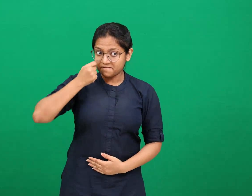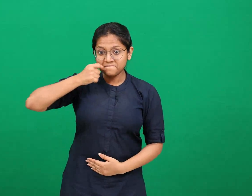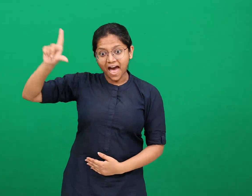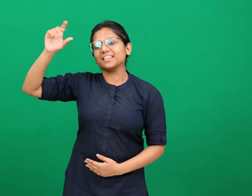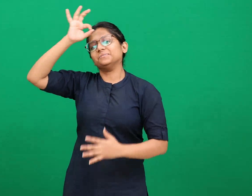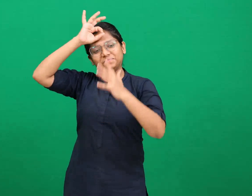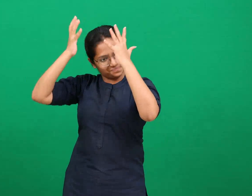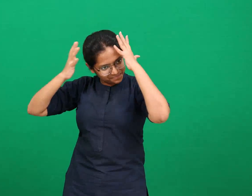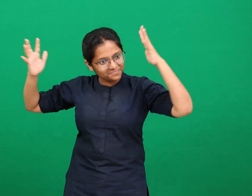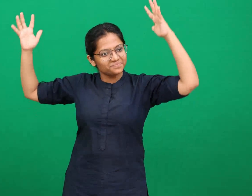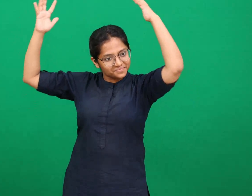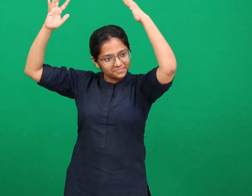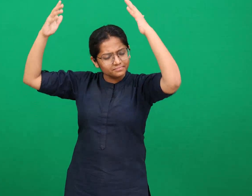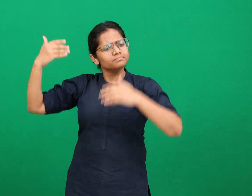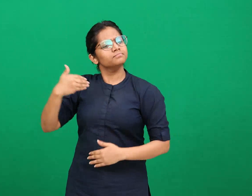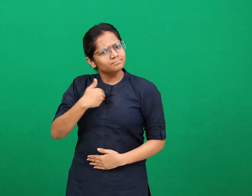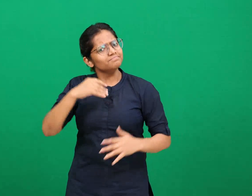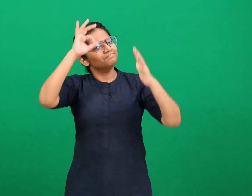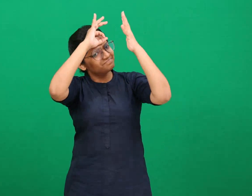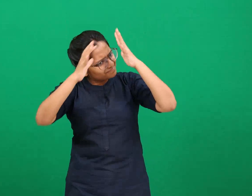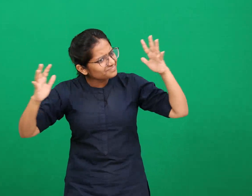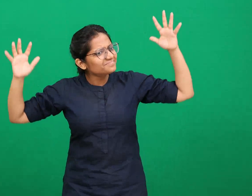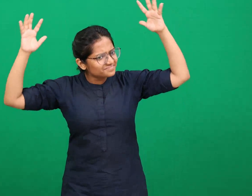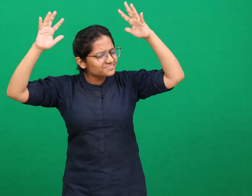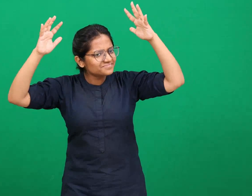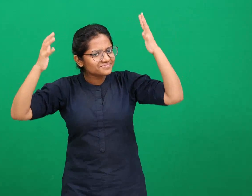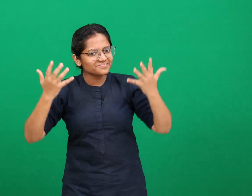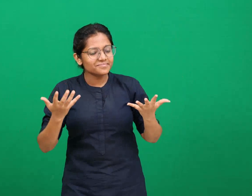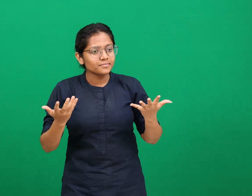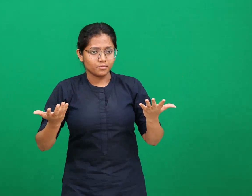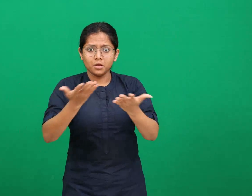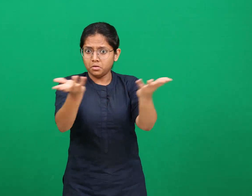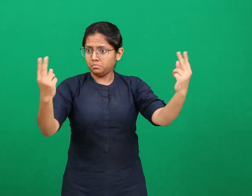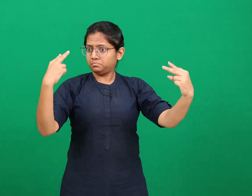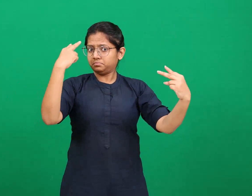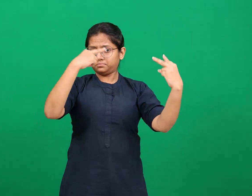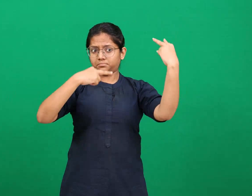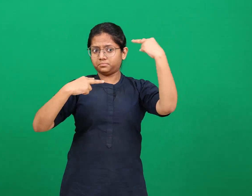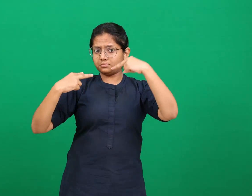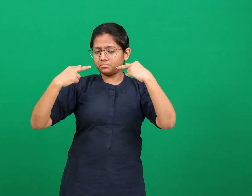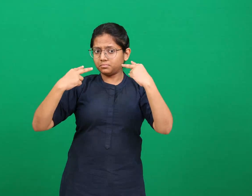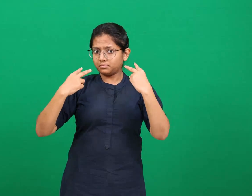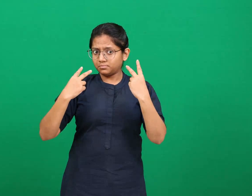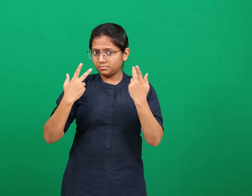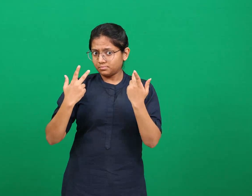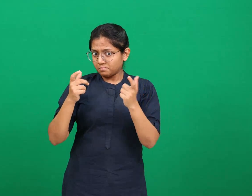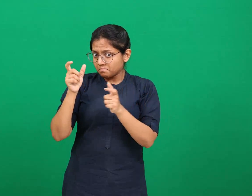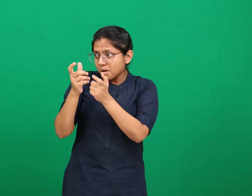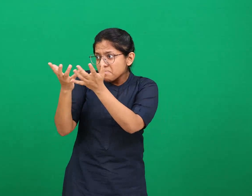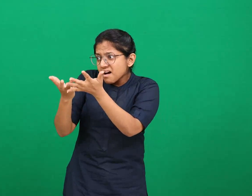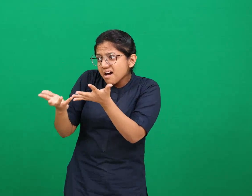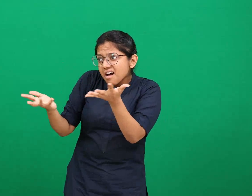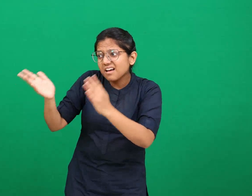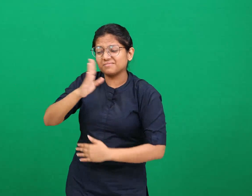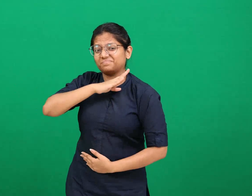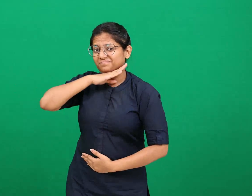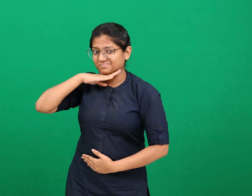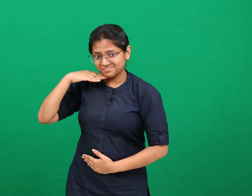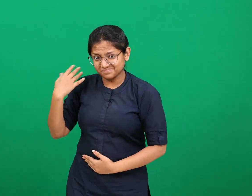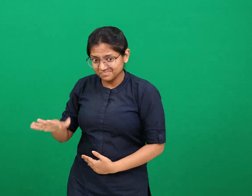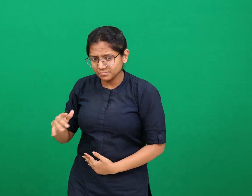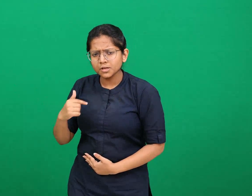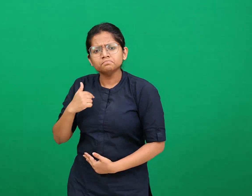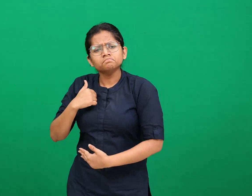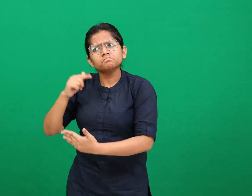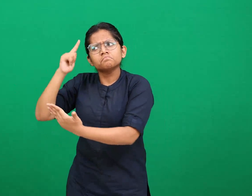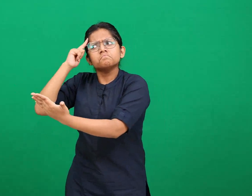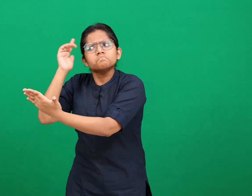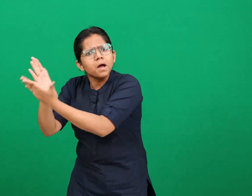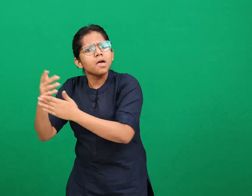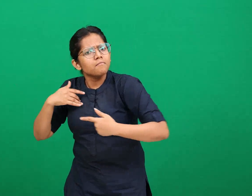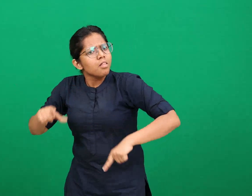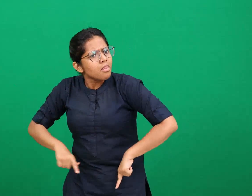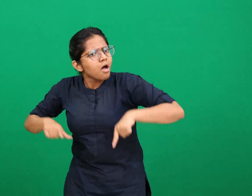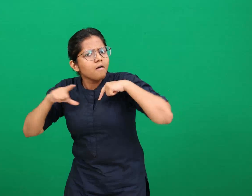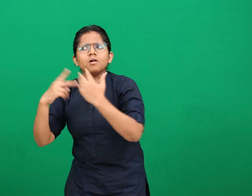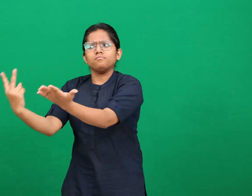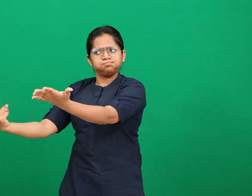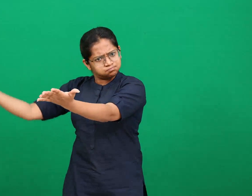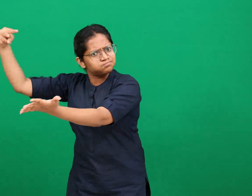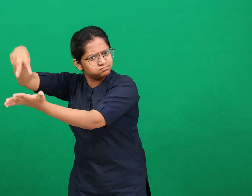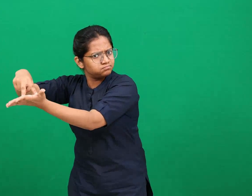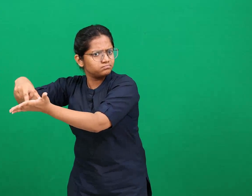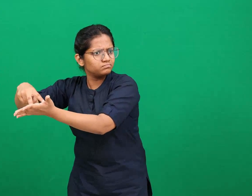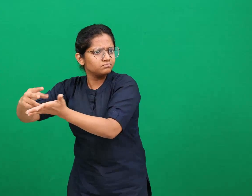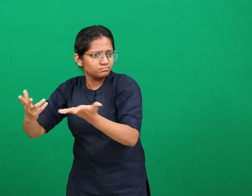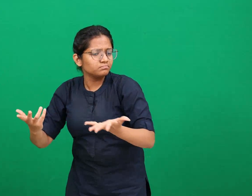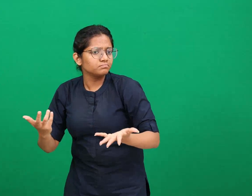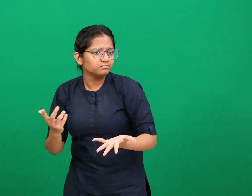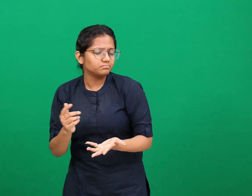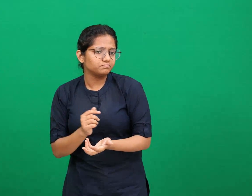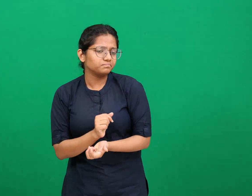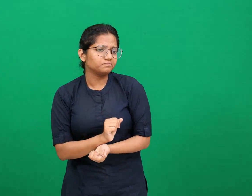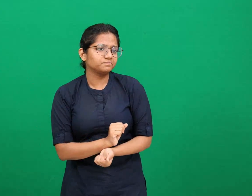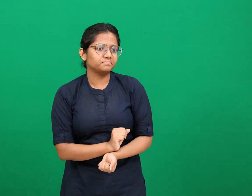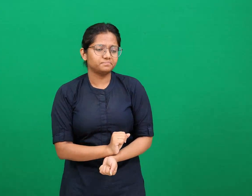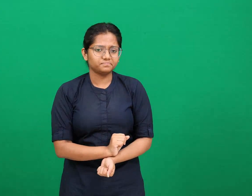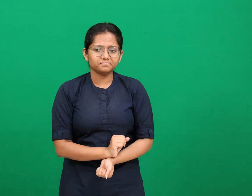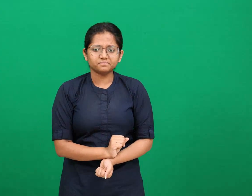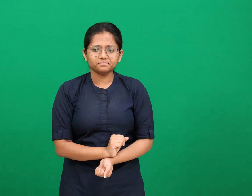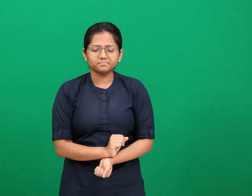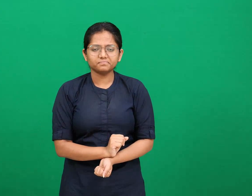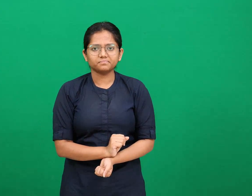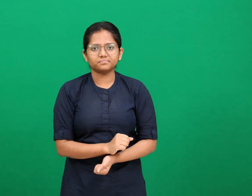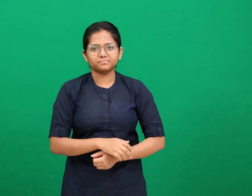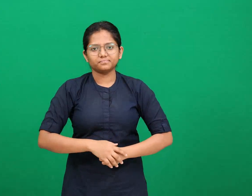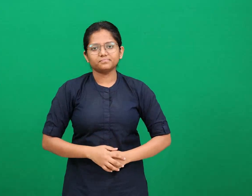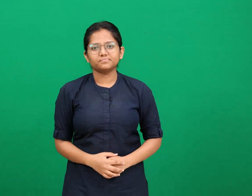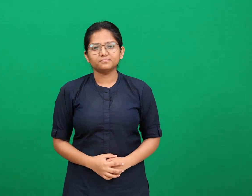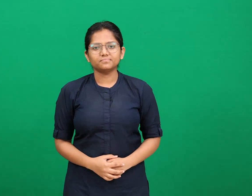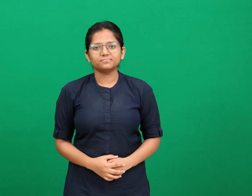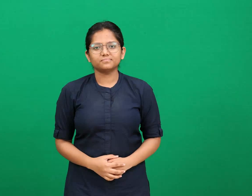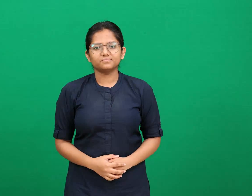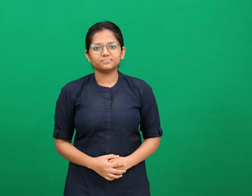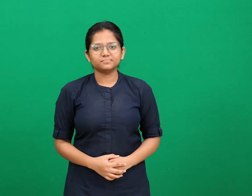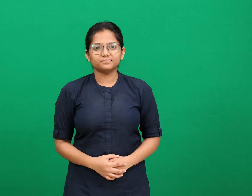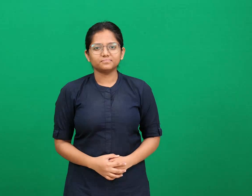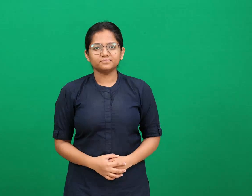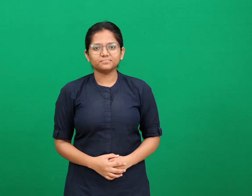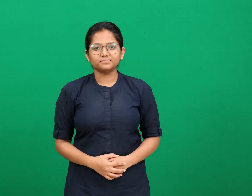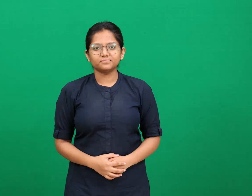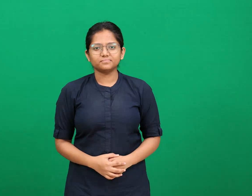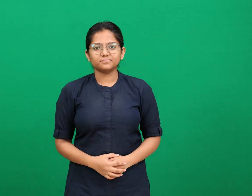It is because of my hope in the resurrection of the dead that I am on trial."